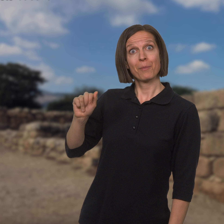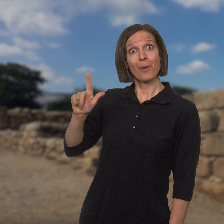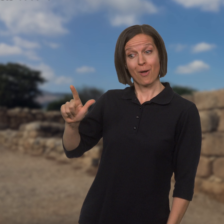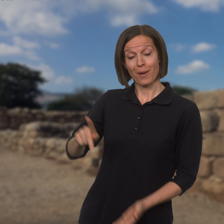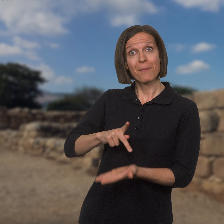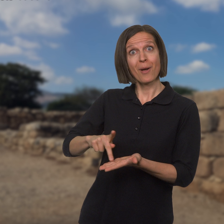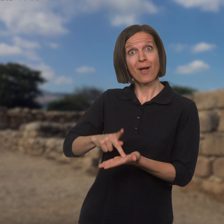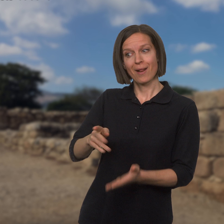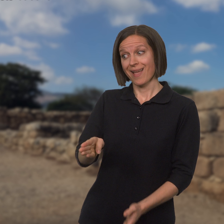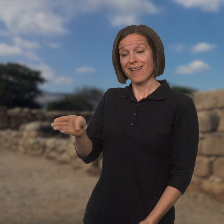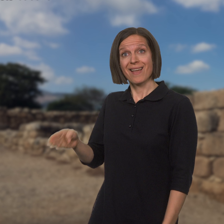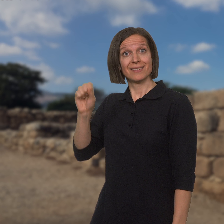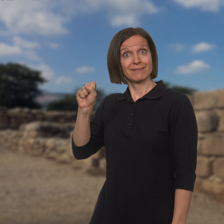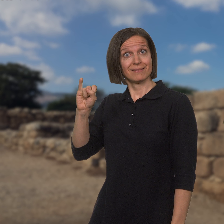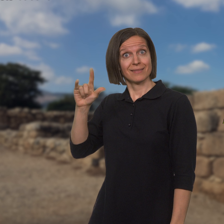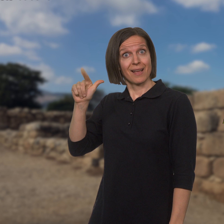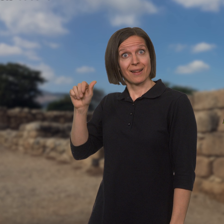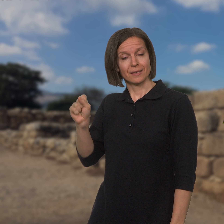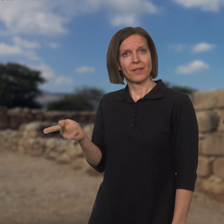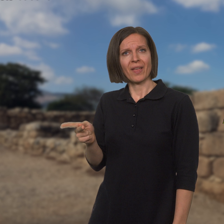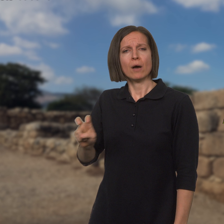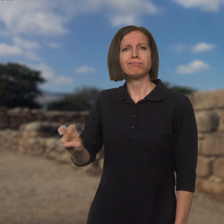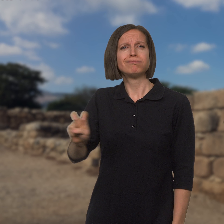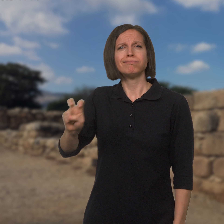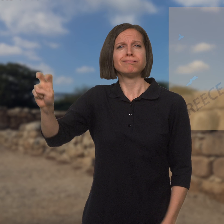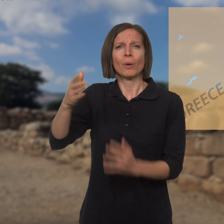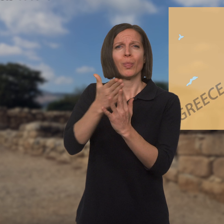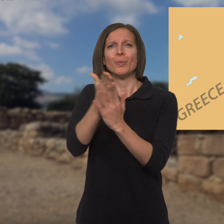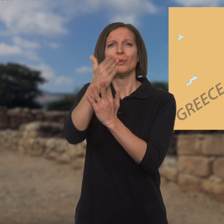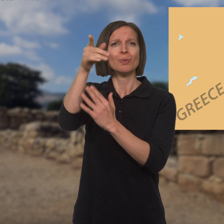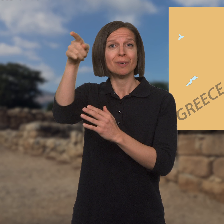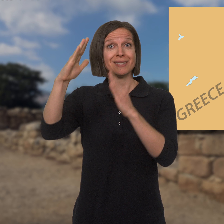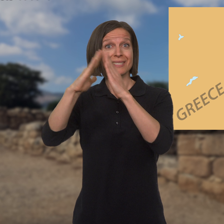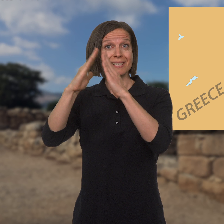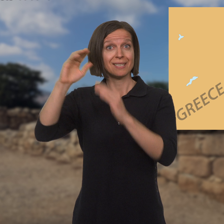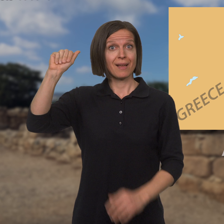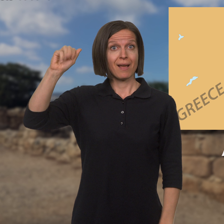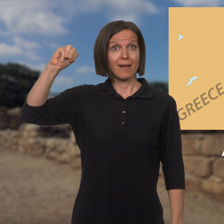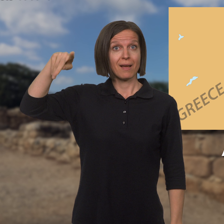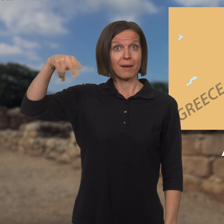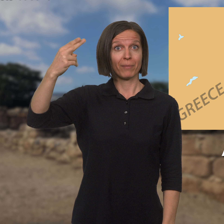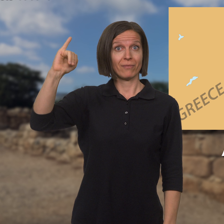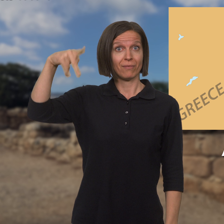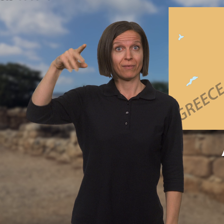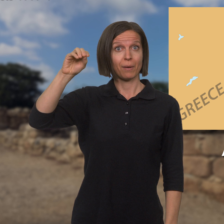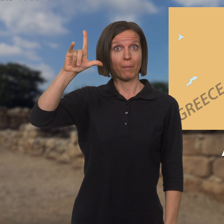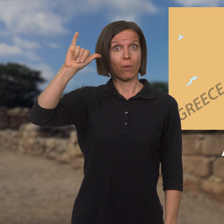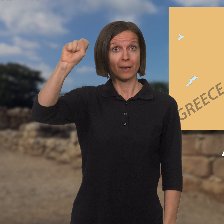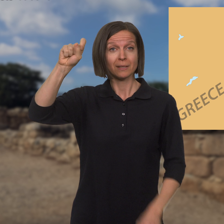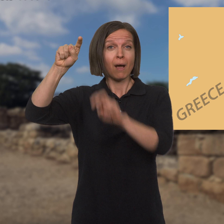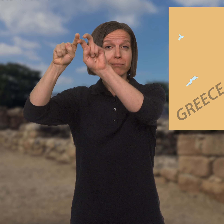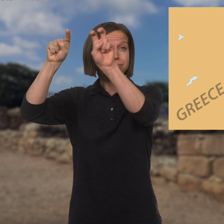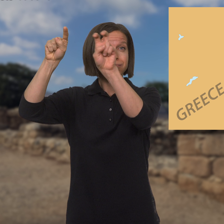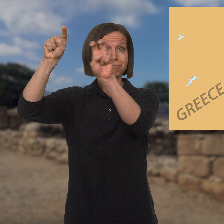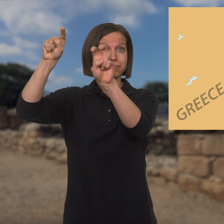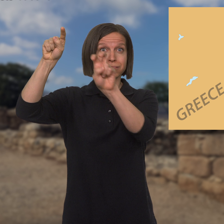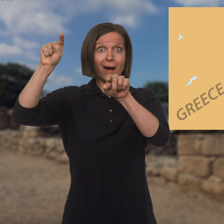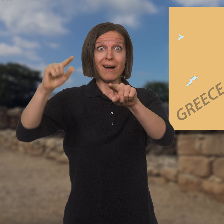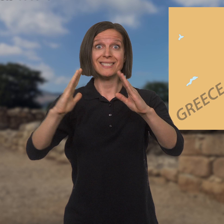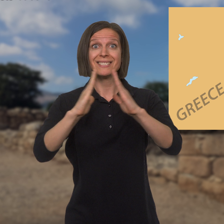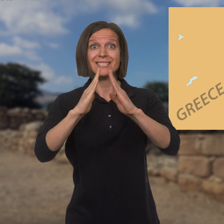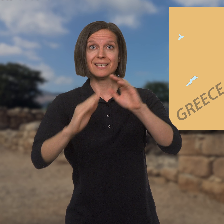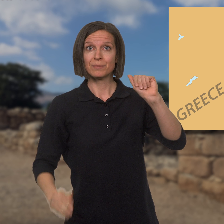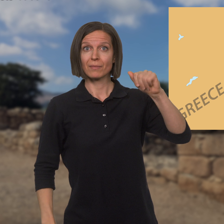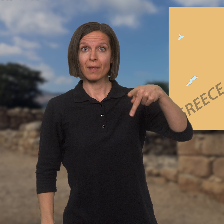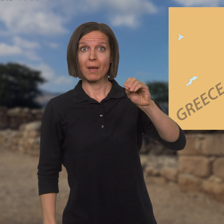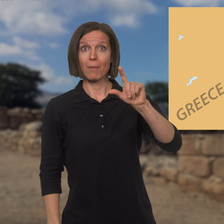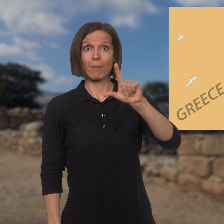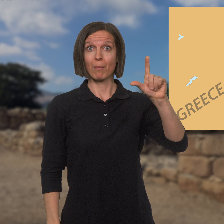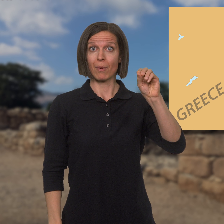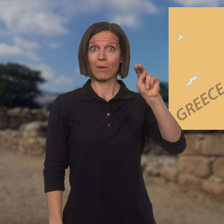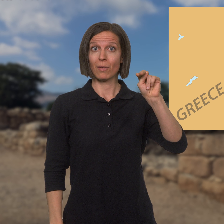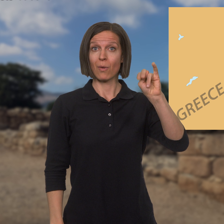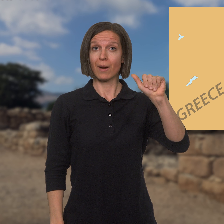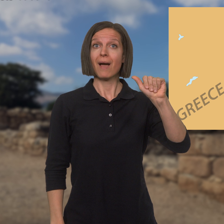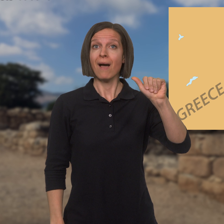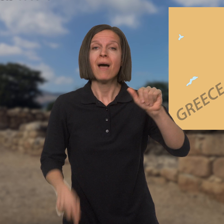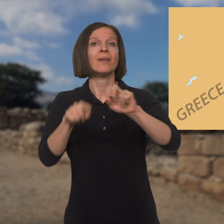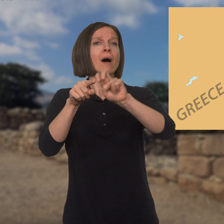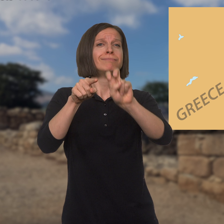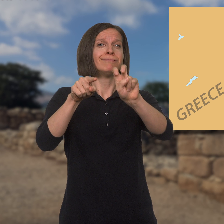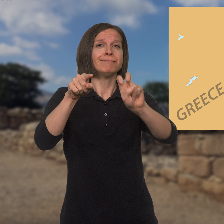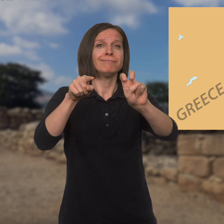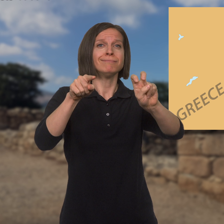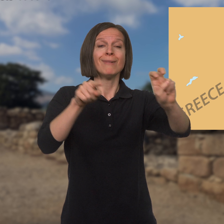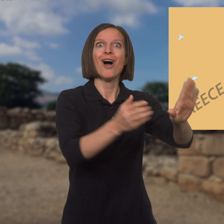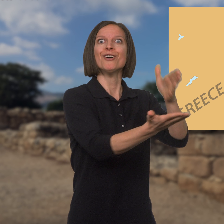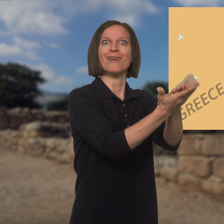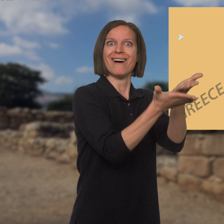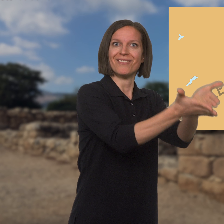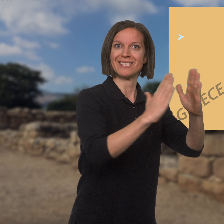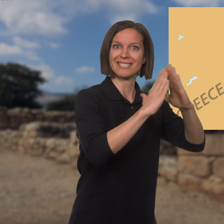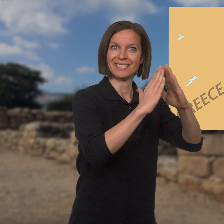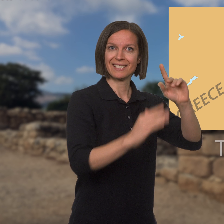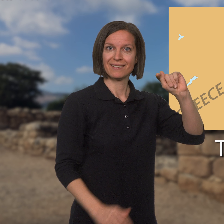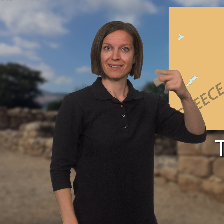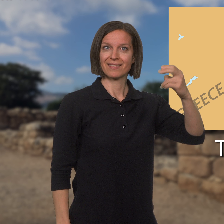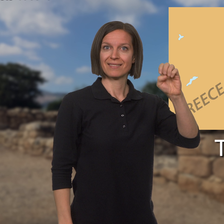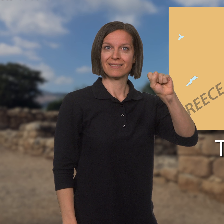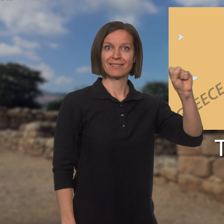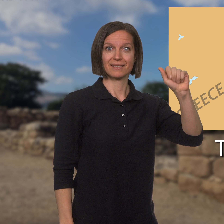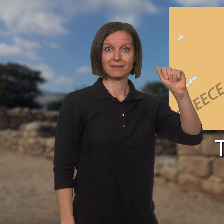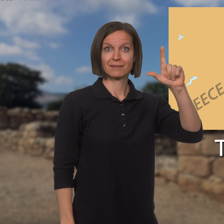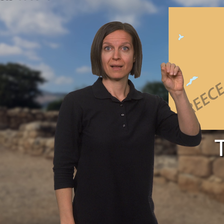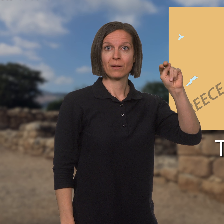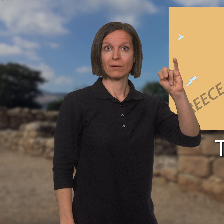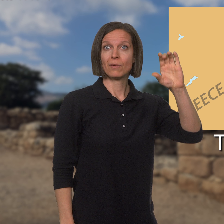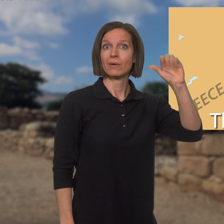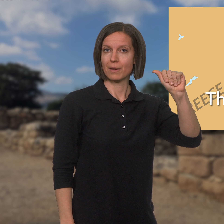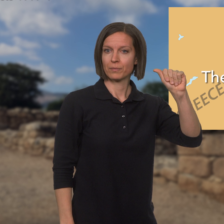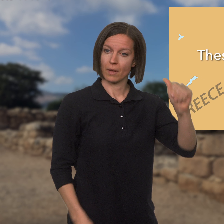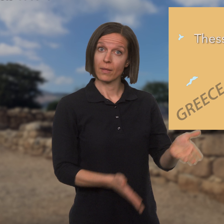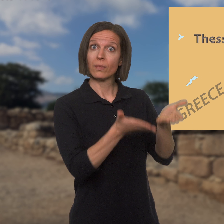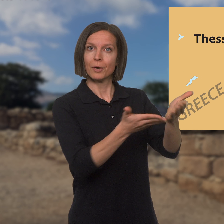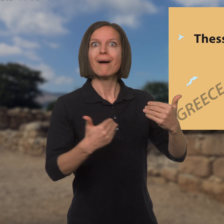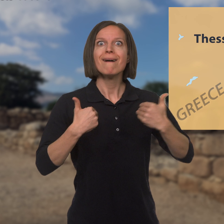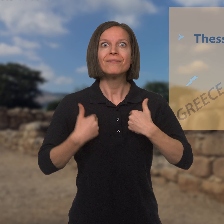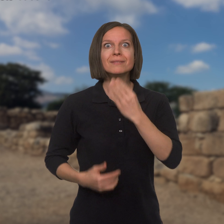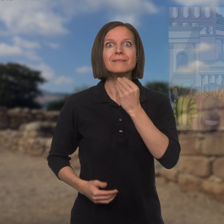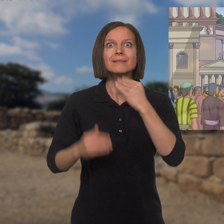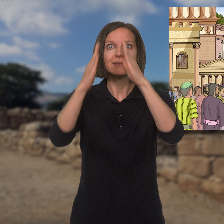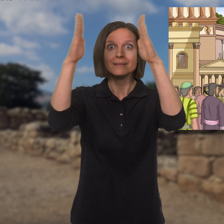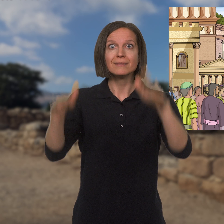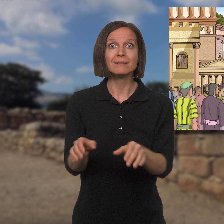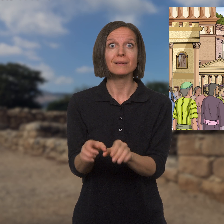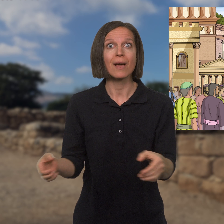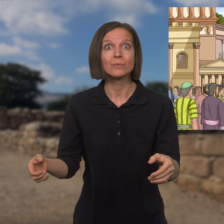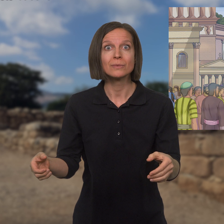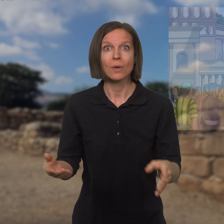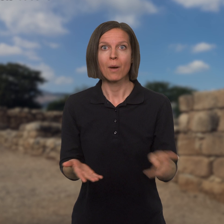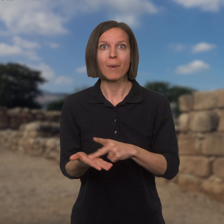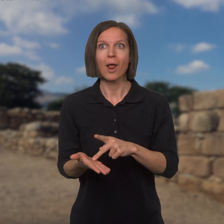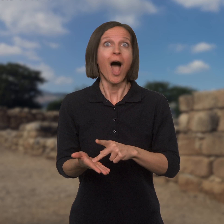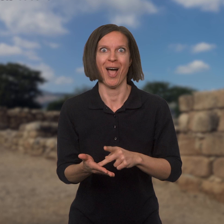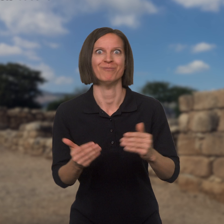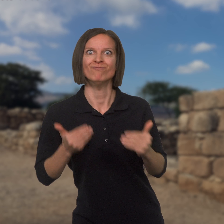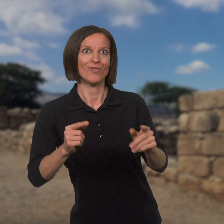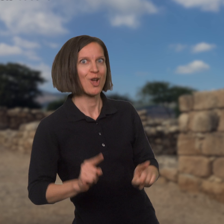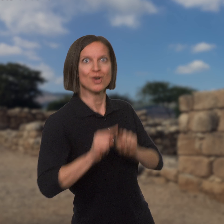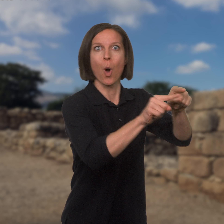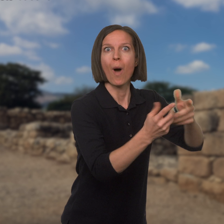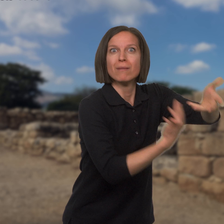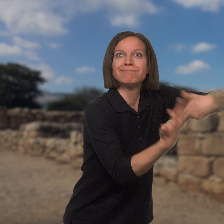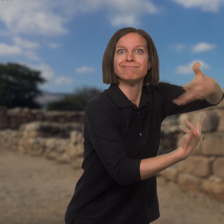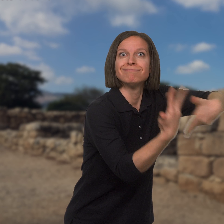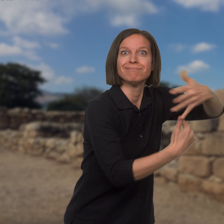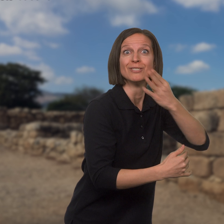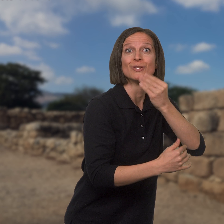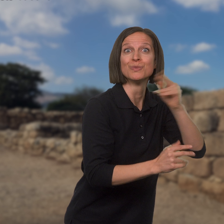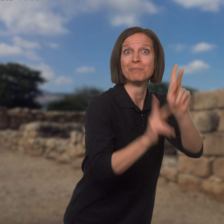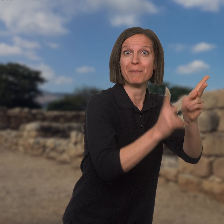When they had passed through Amphipolis and Apollonia, they came to Thessalonica, where there was a Jewish synagogue.